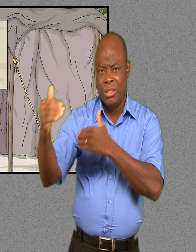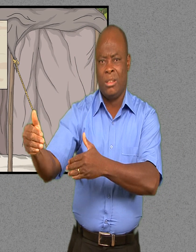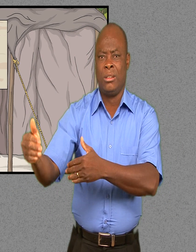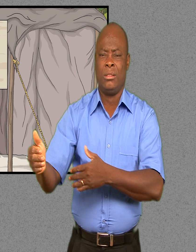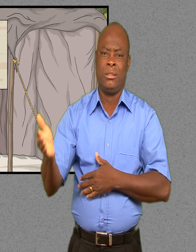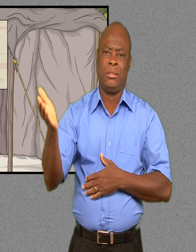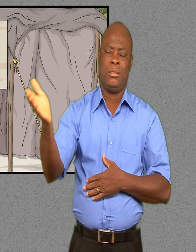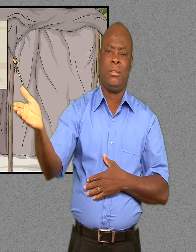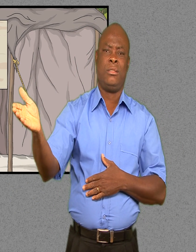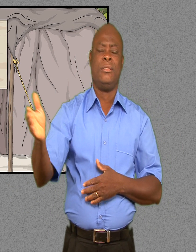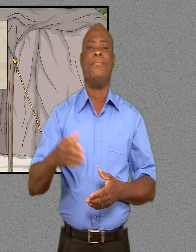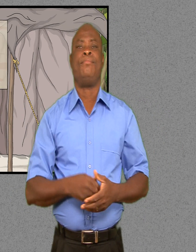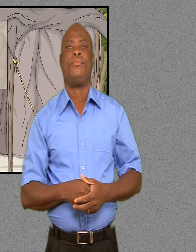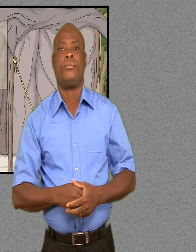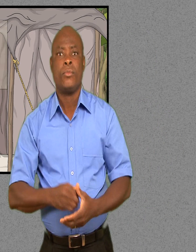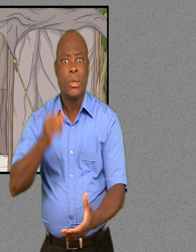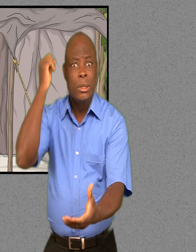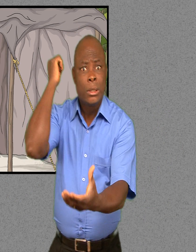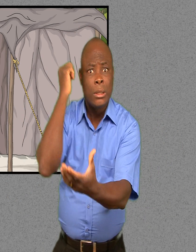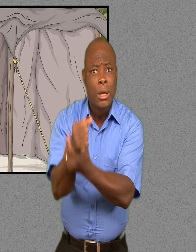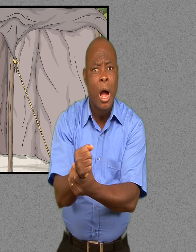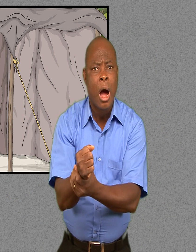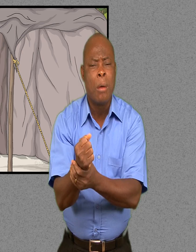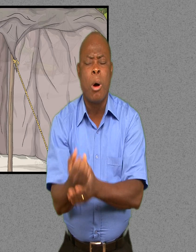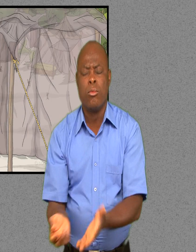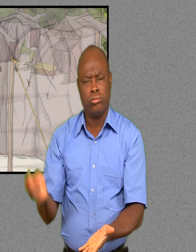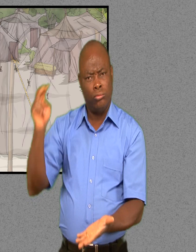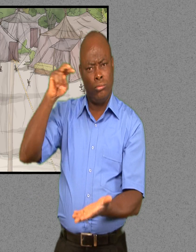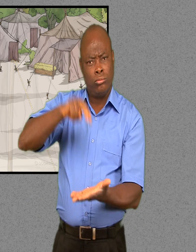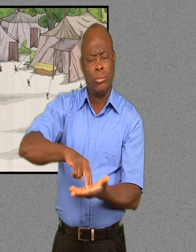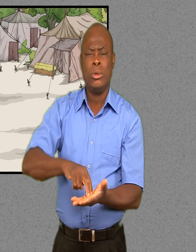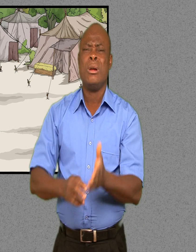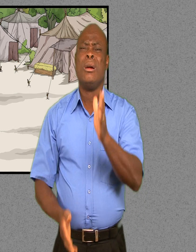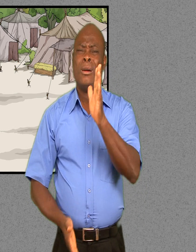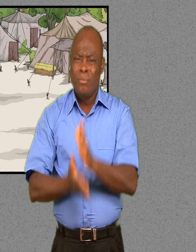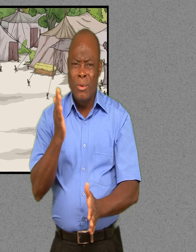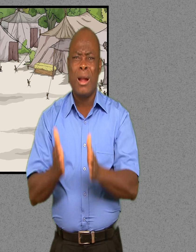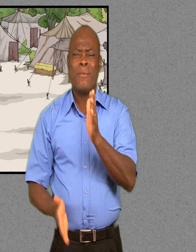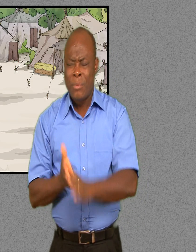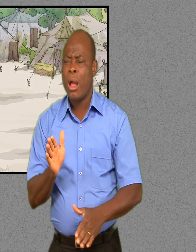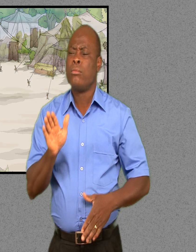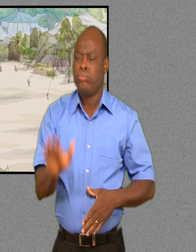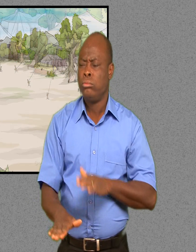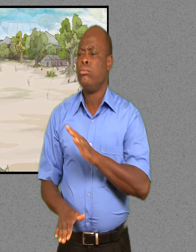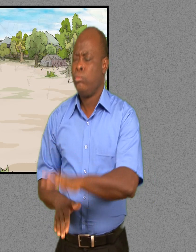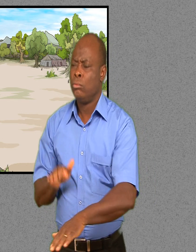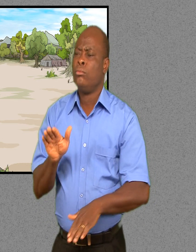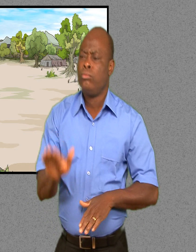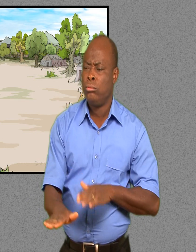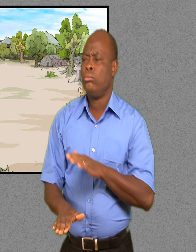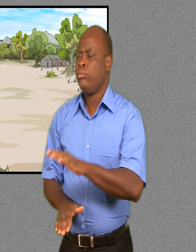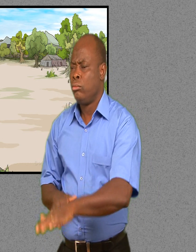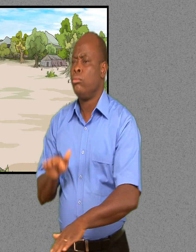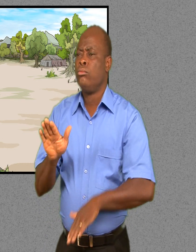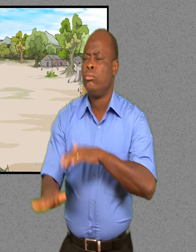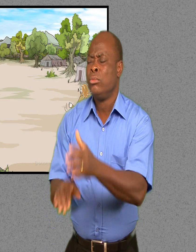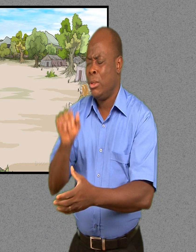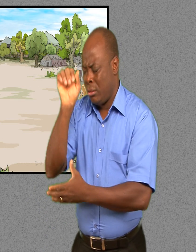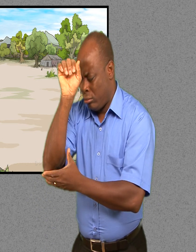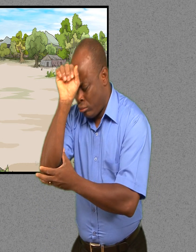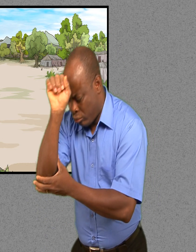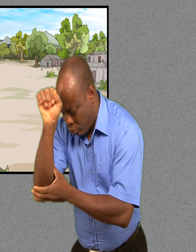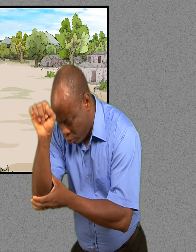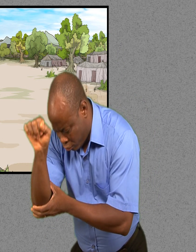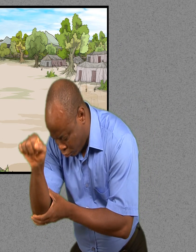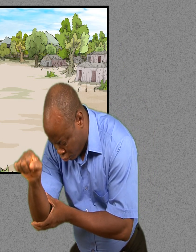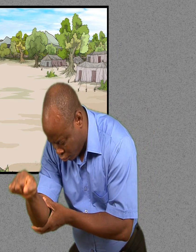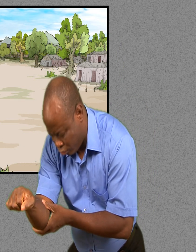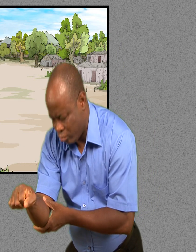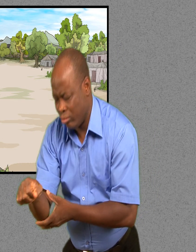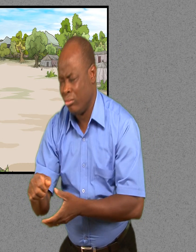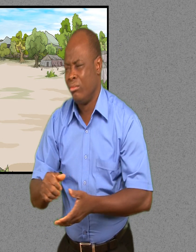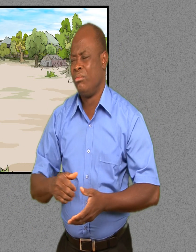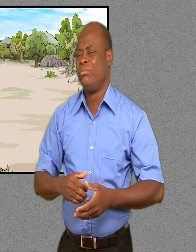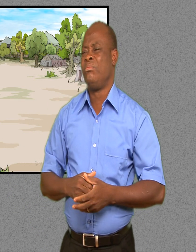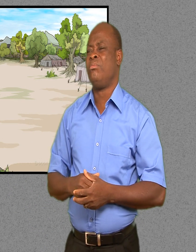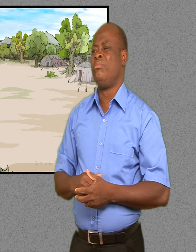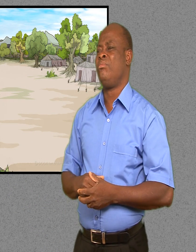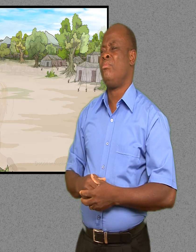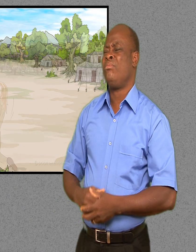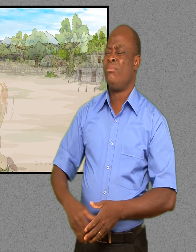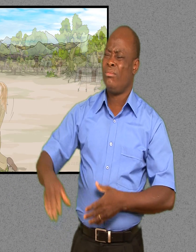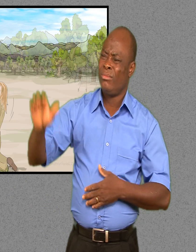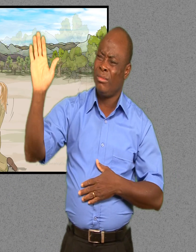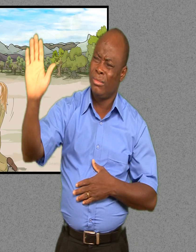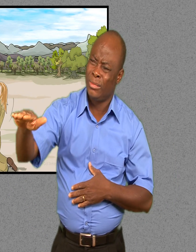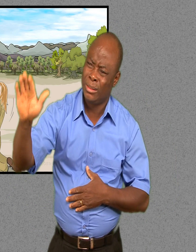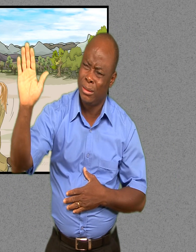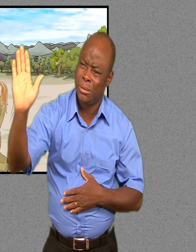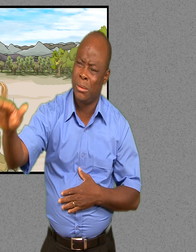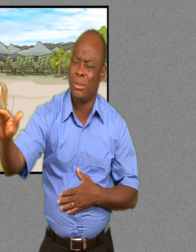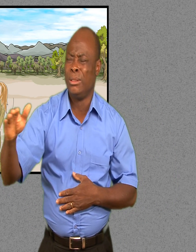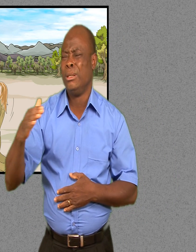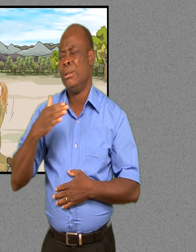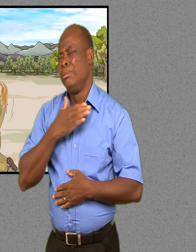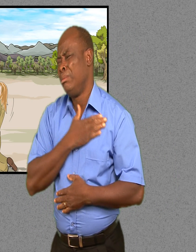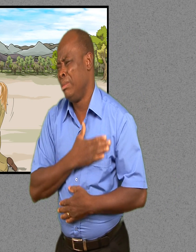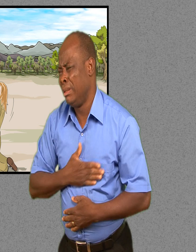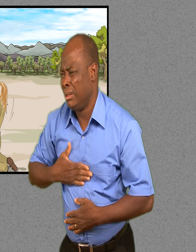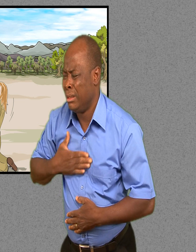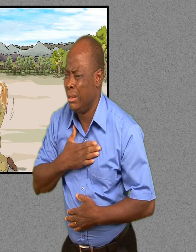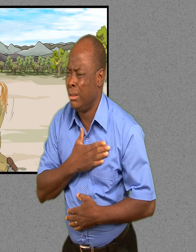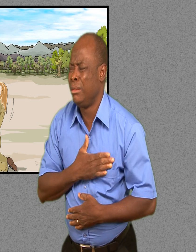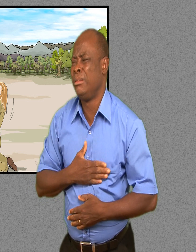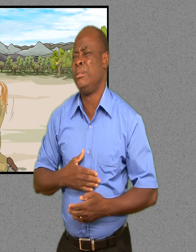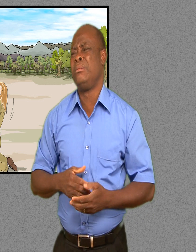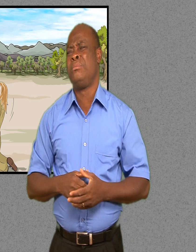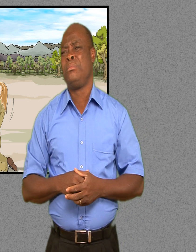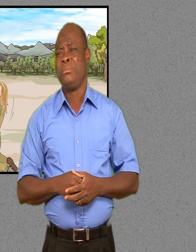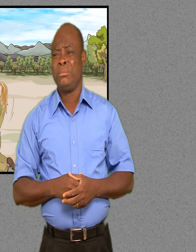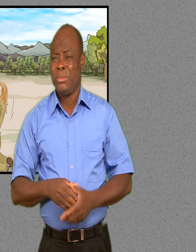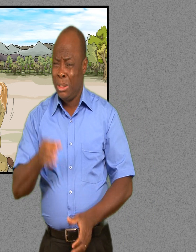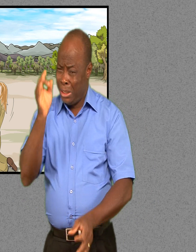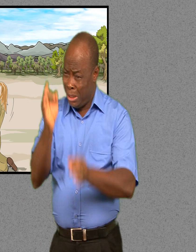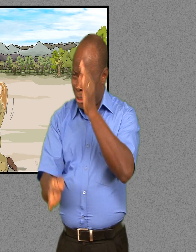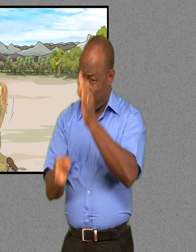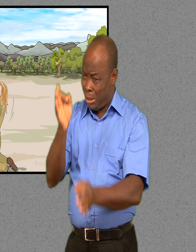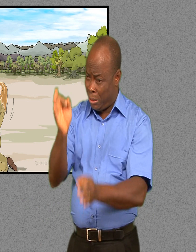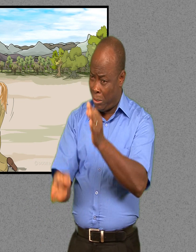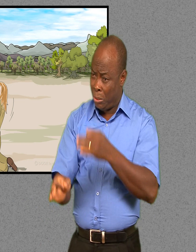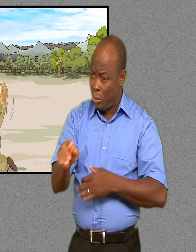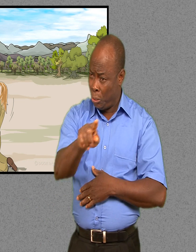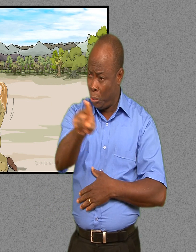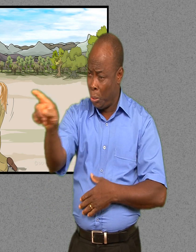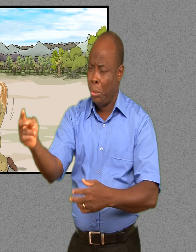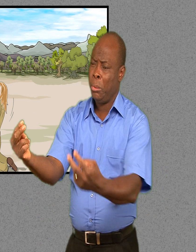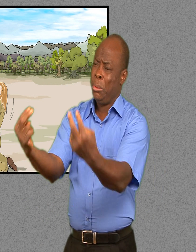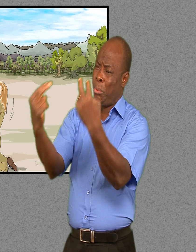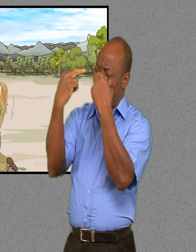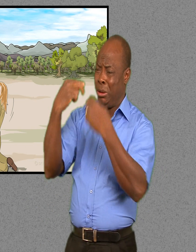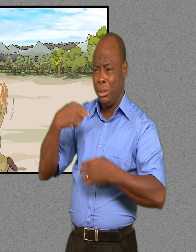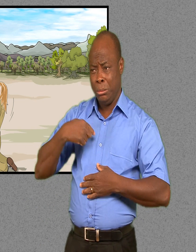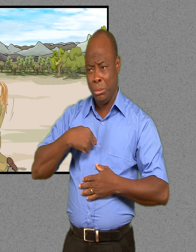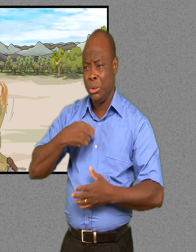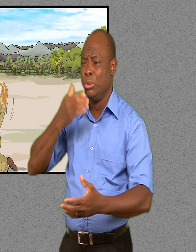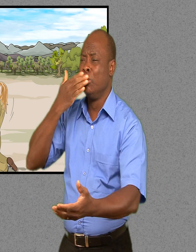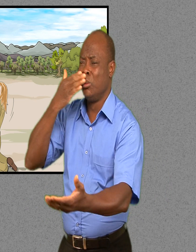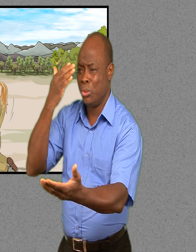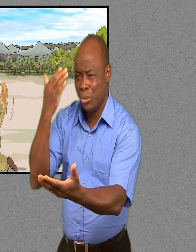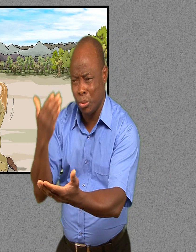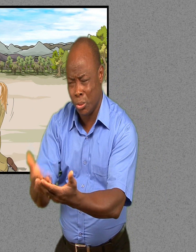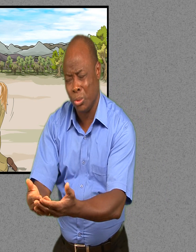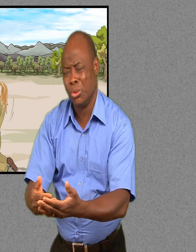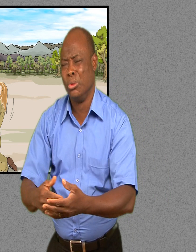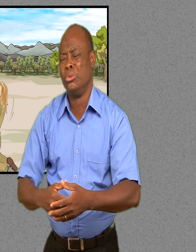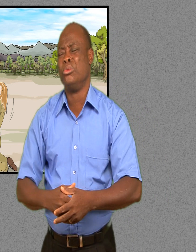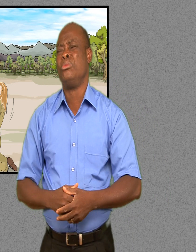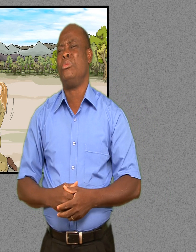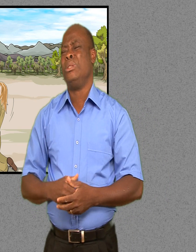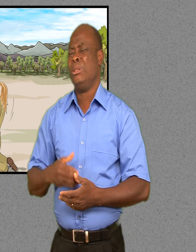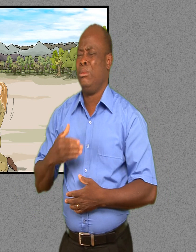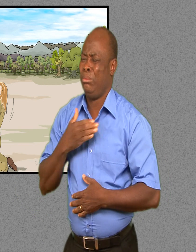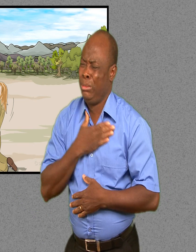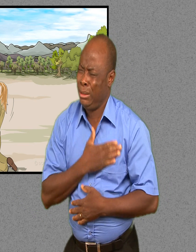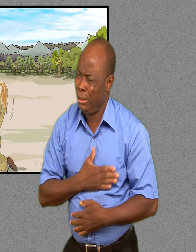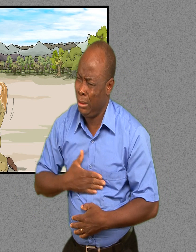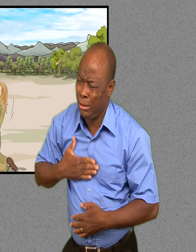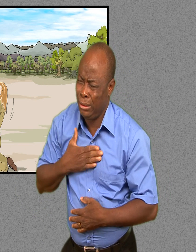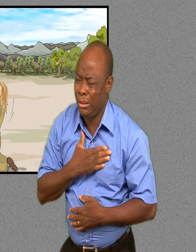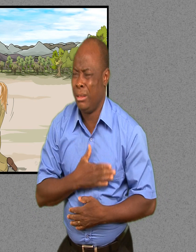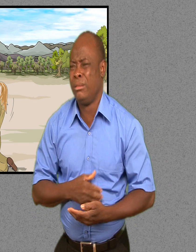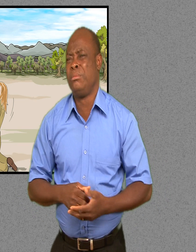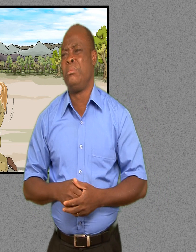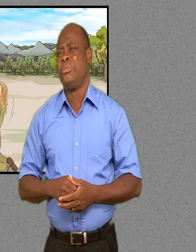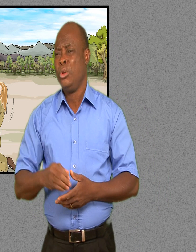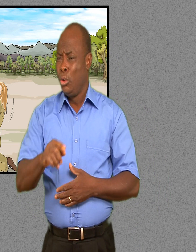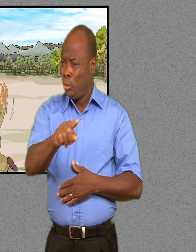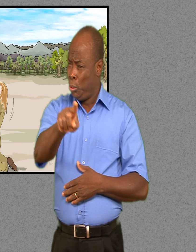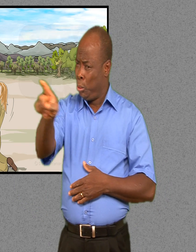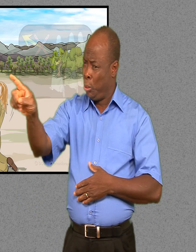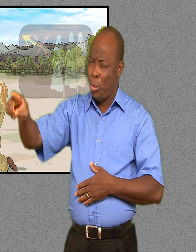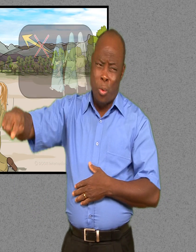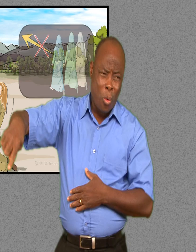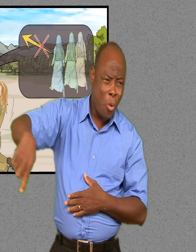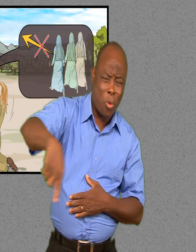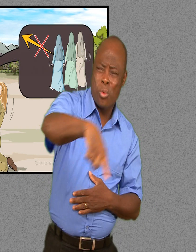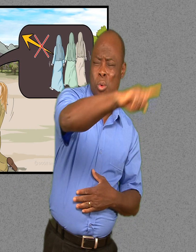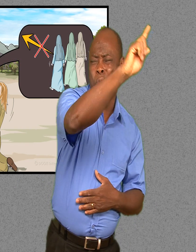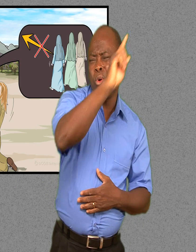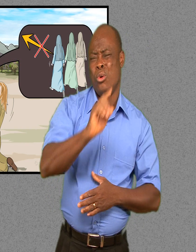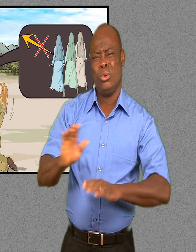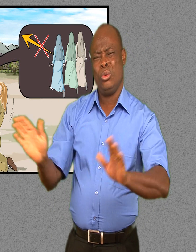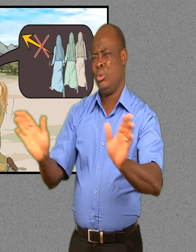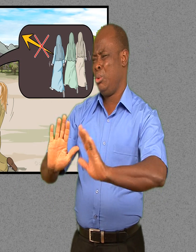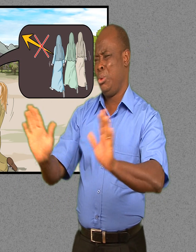When he saw them, he ran from the entrance of his tent to meet them and bowed low to the ground.